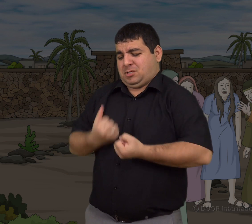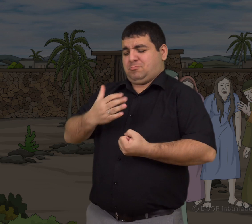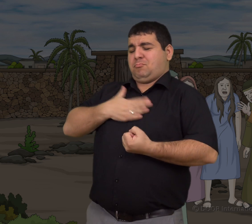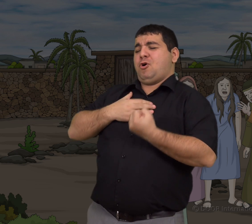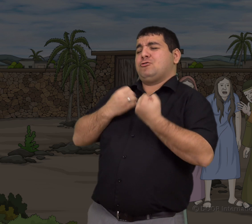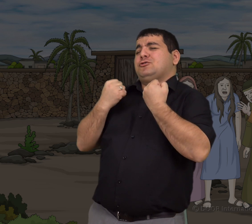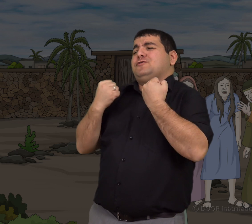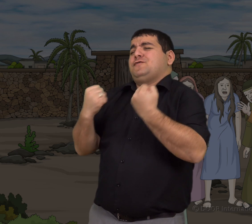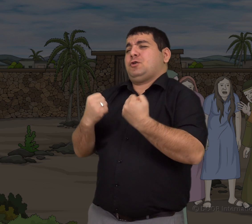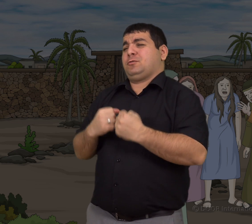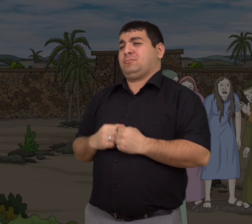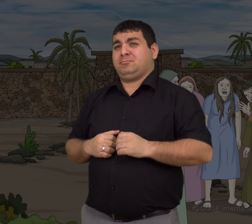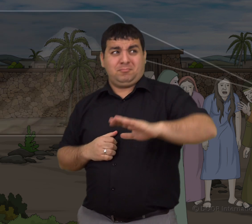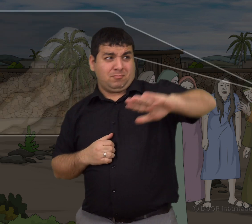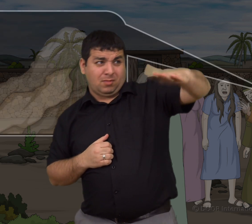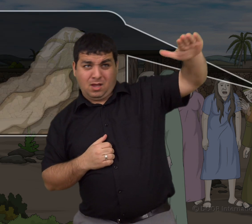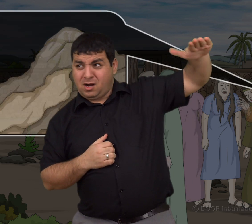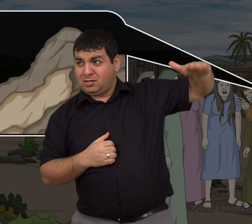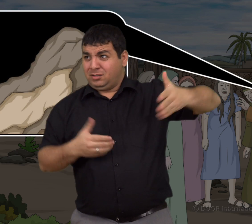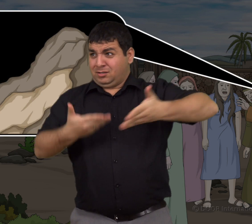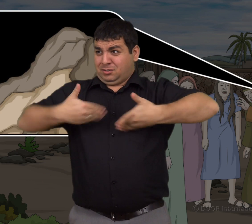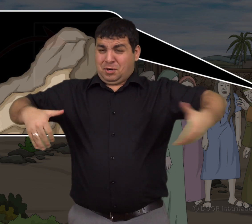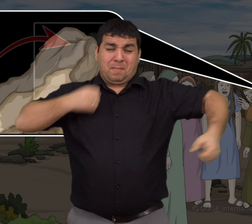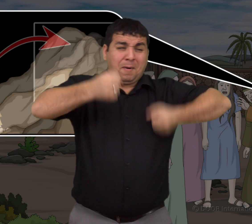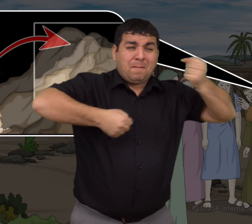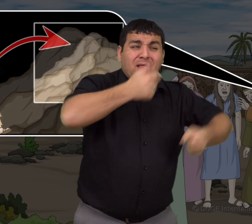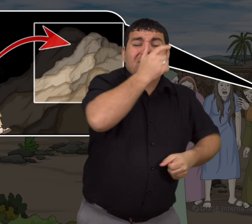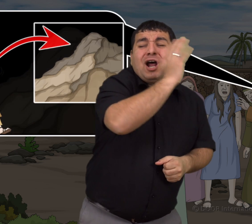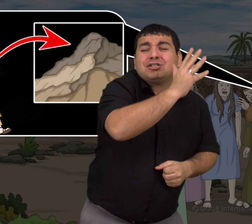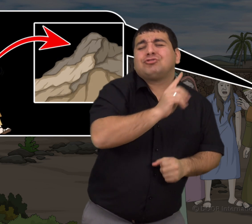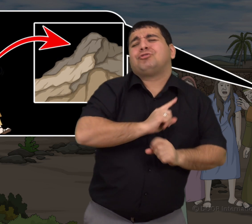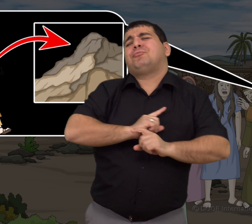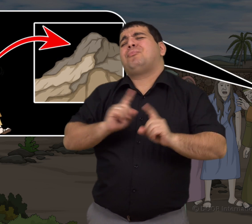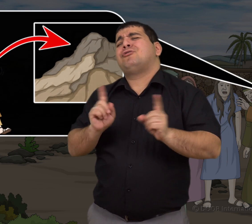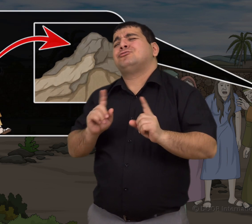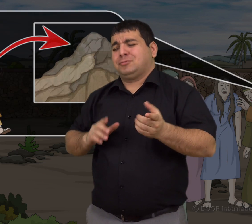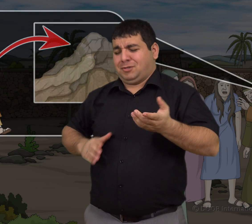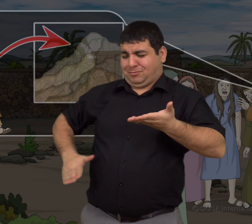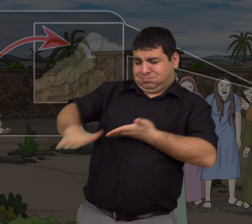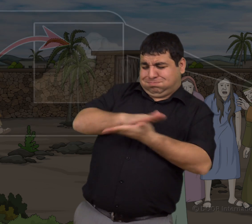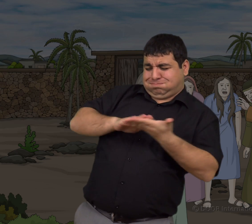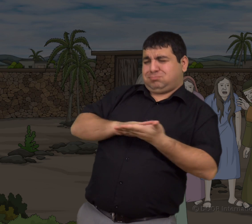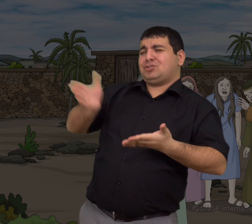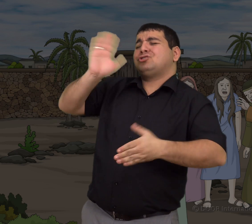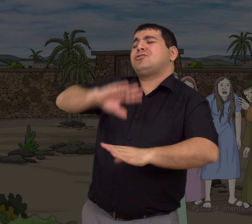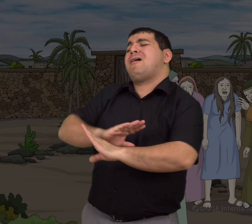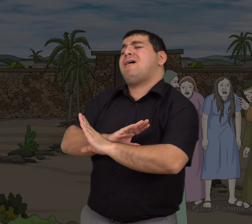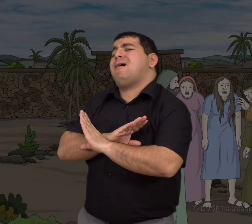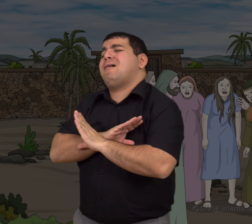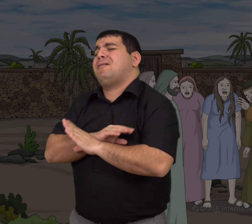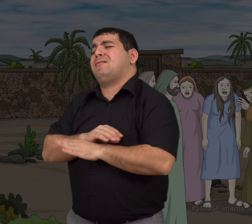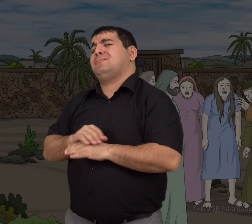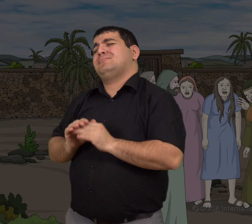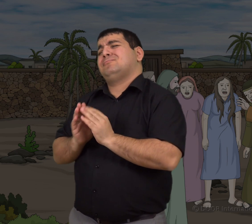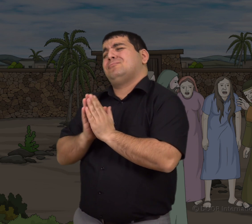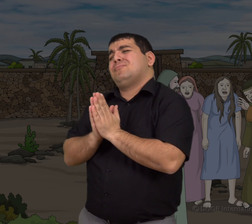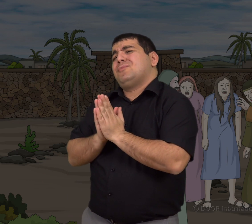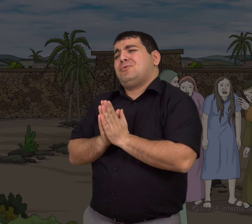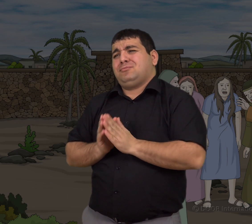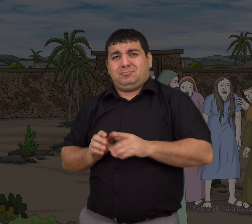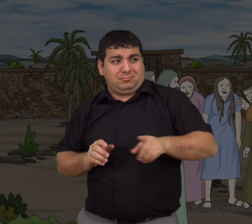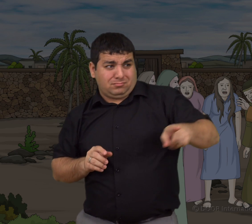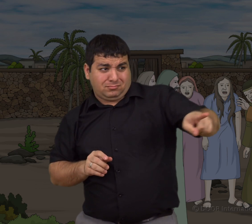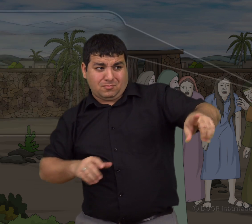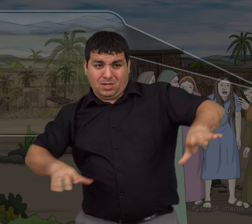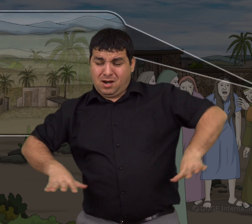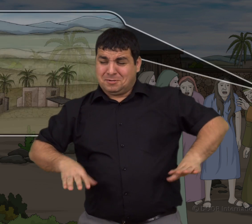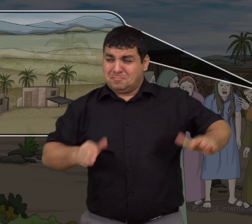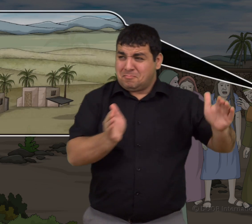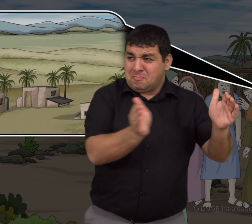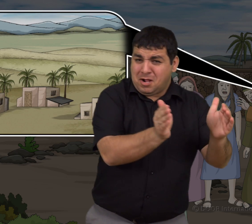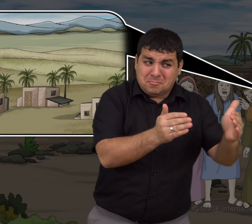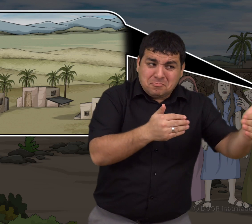But I cannot run to the mountains; the disaster will overtake me, and I will die.